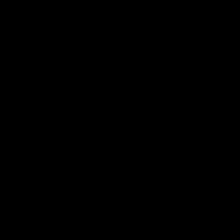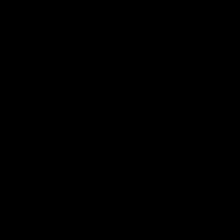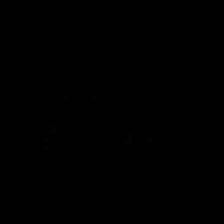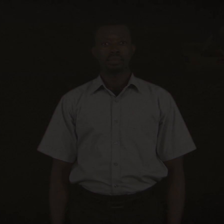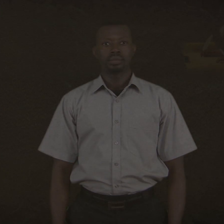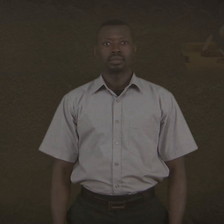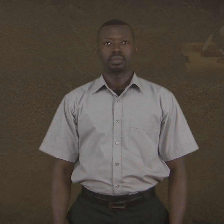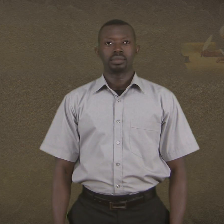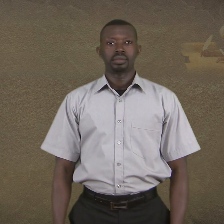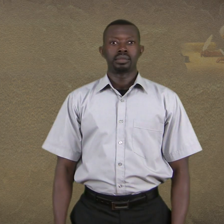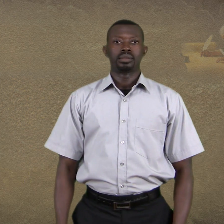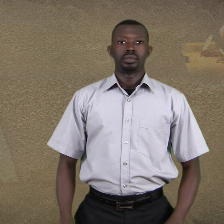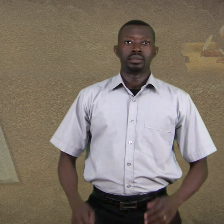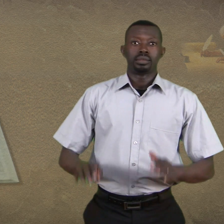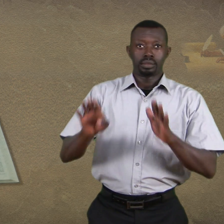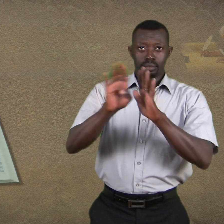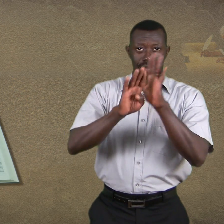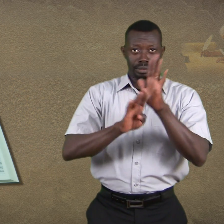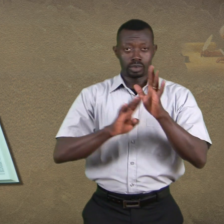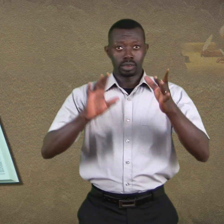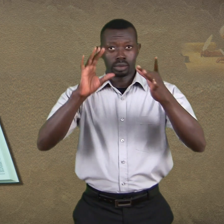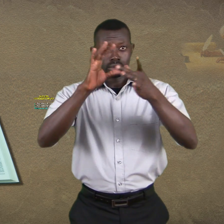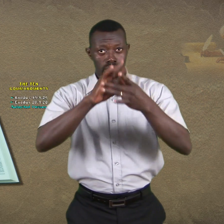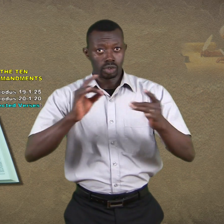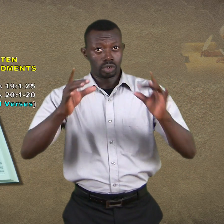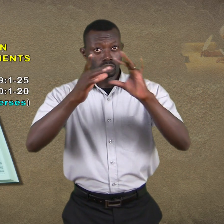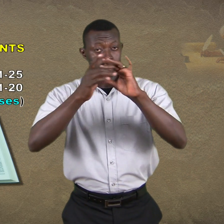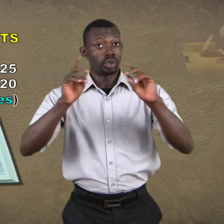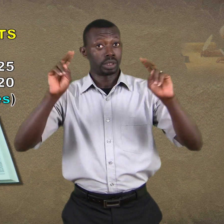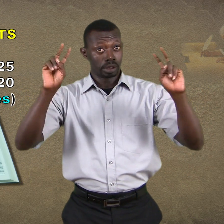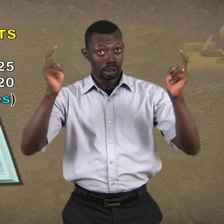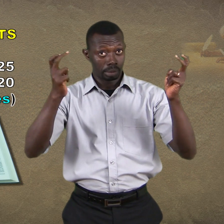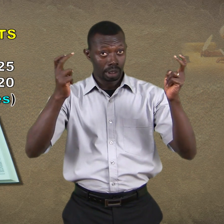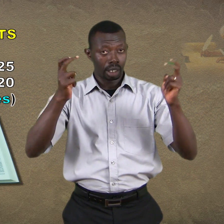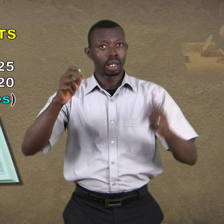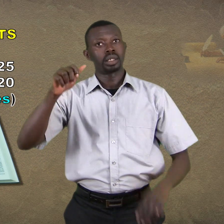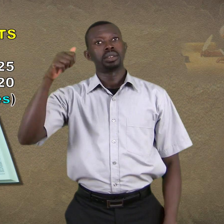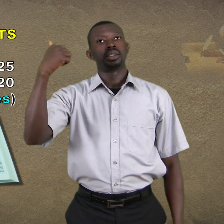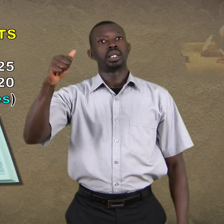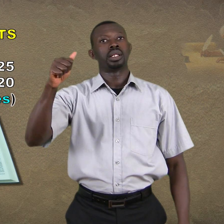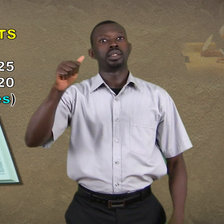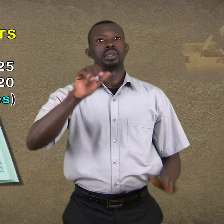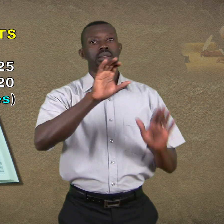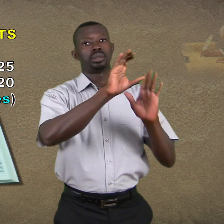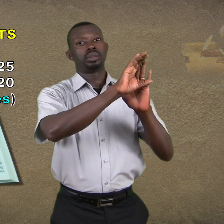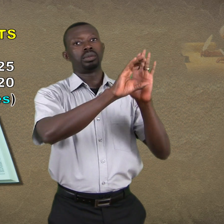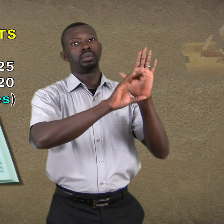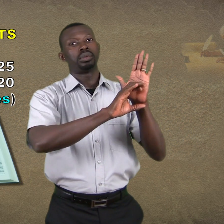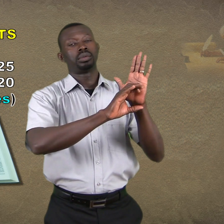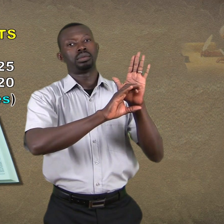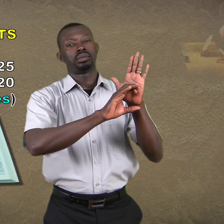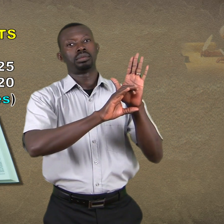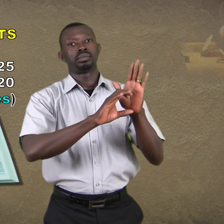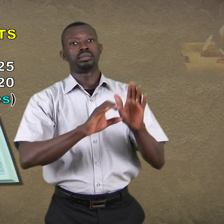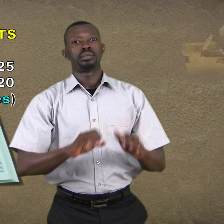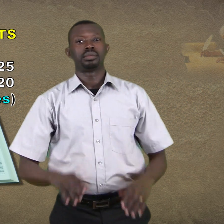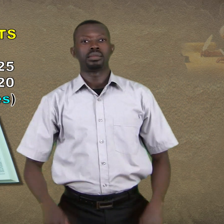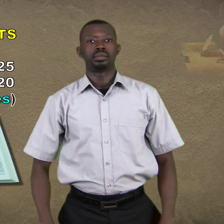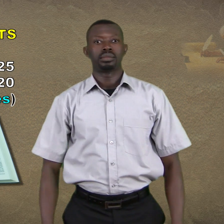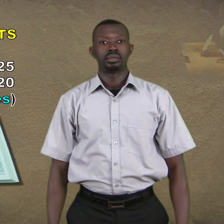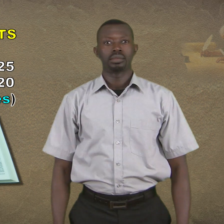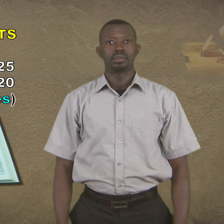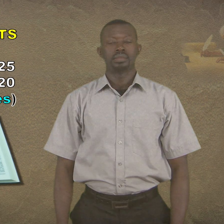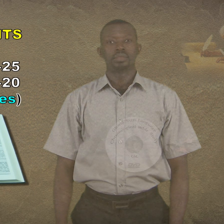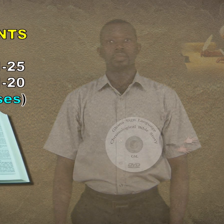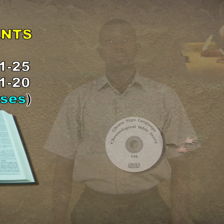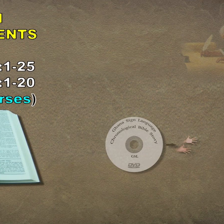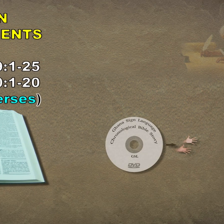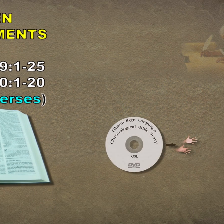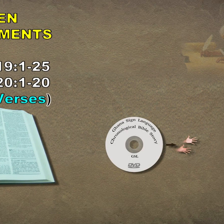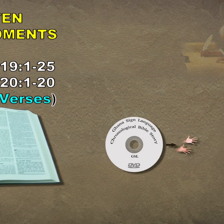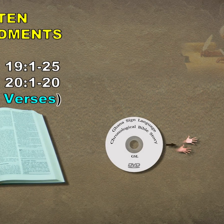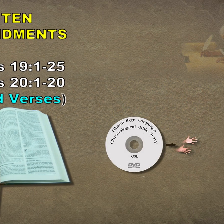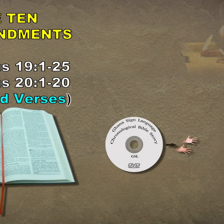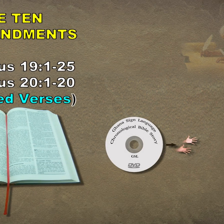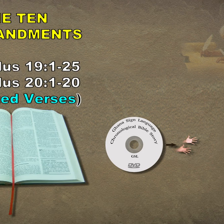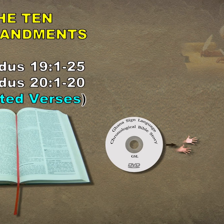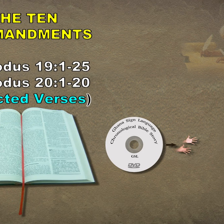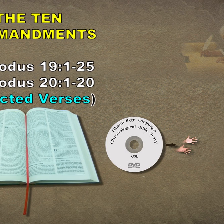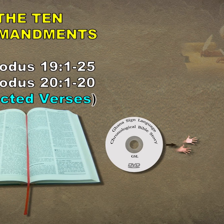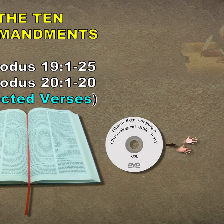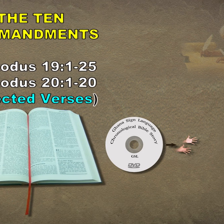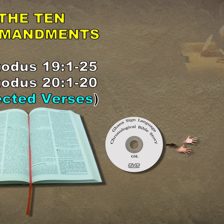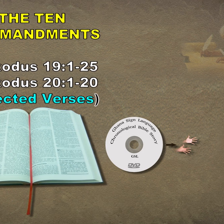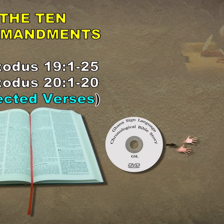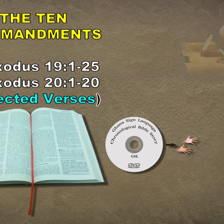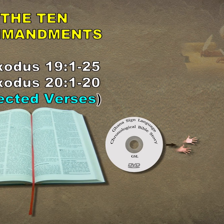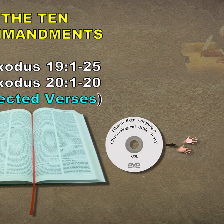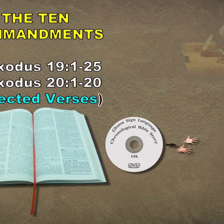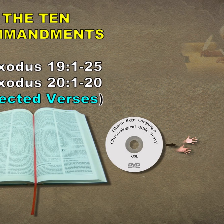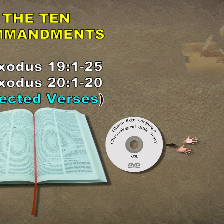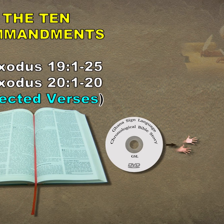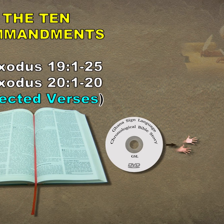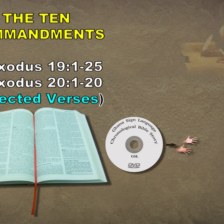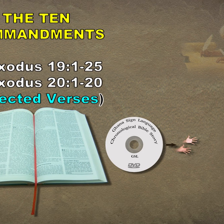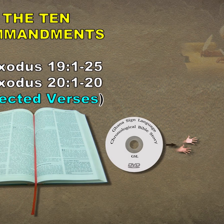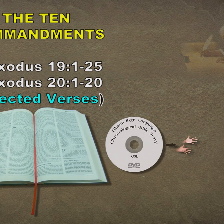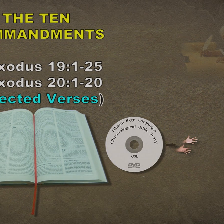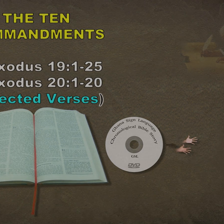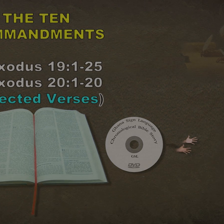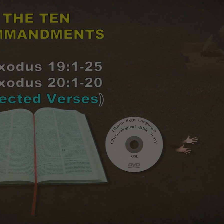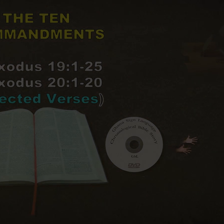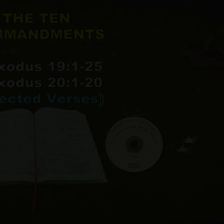The ten commandments